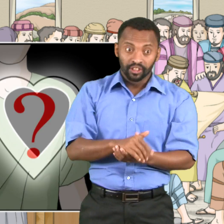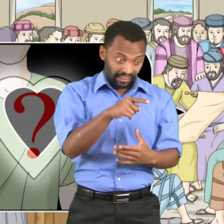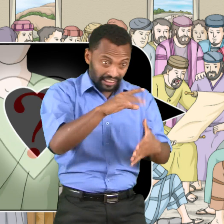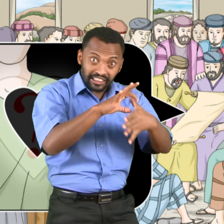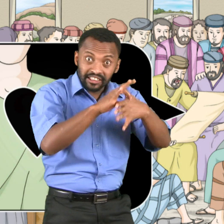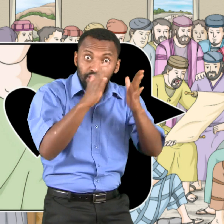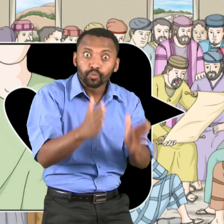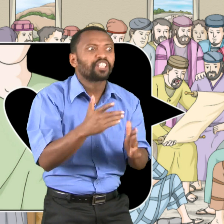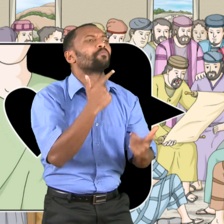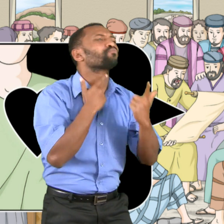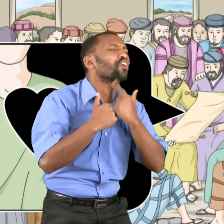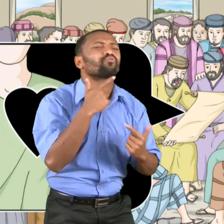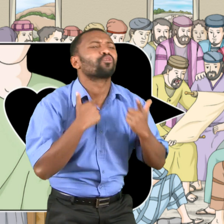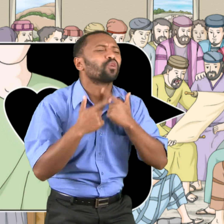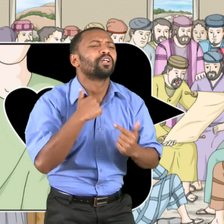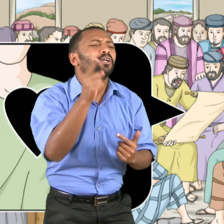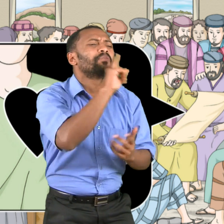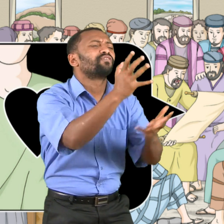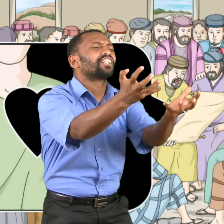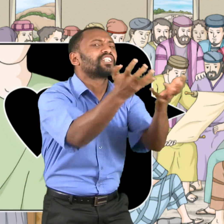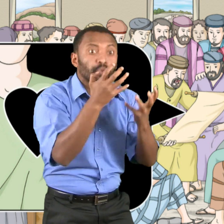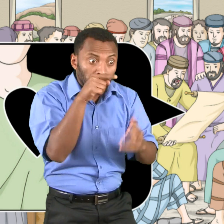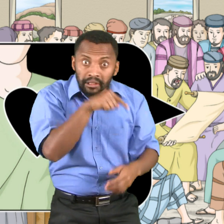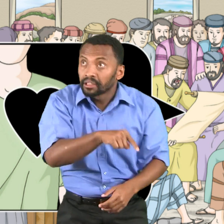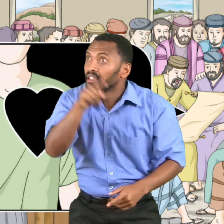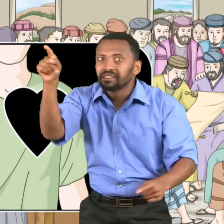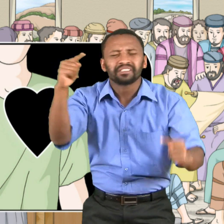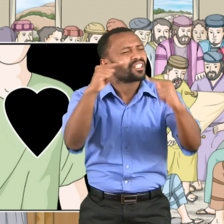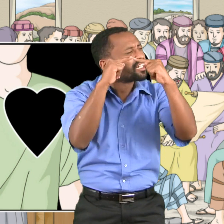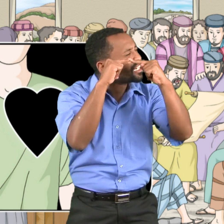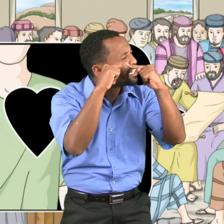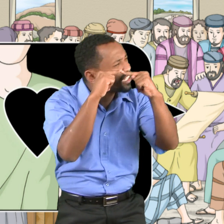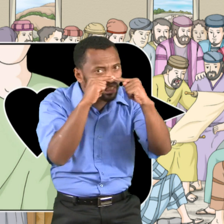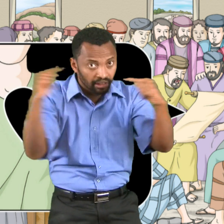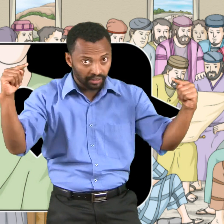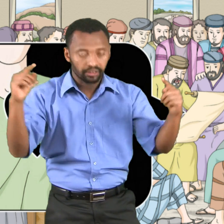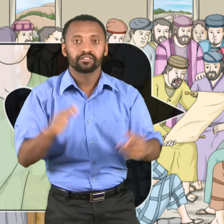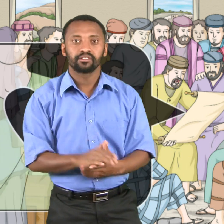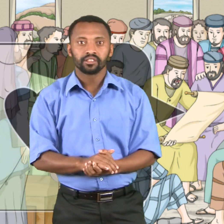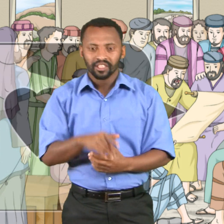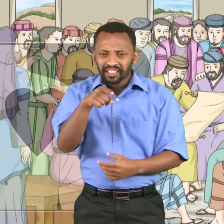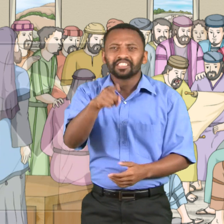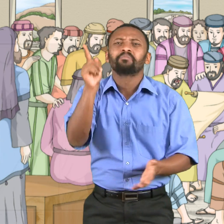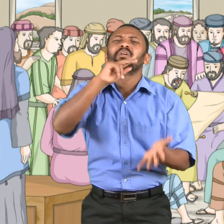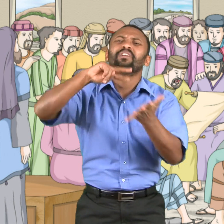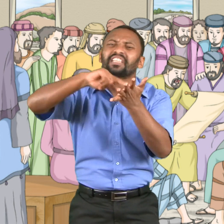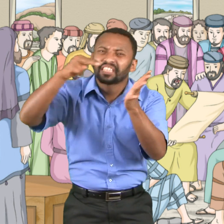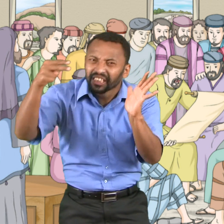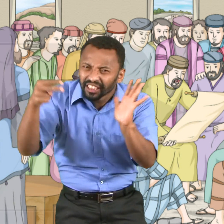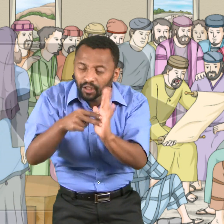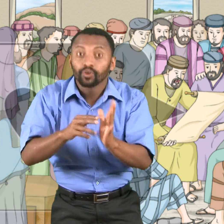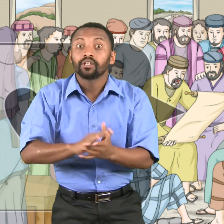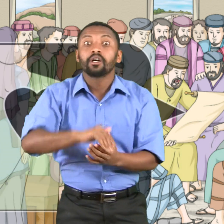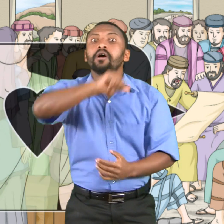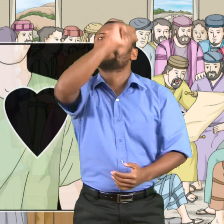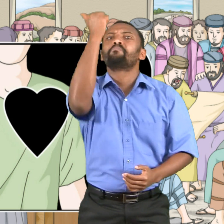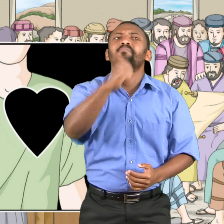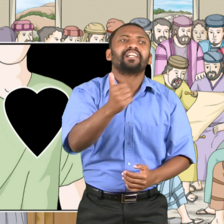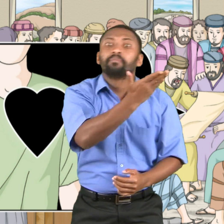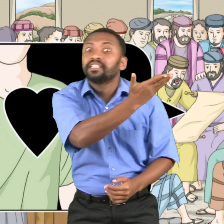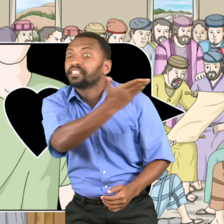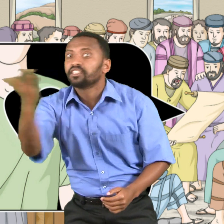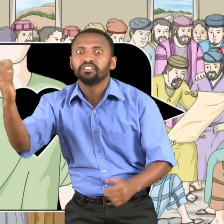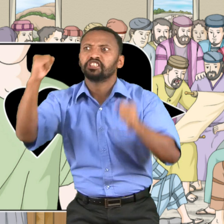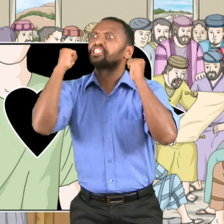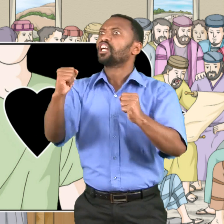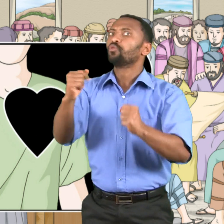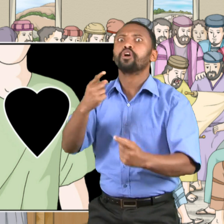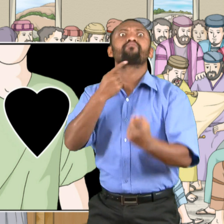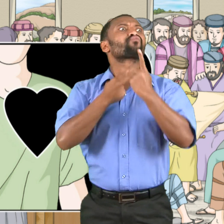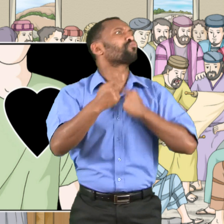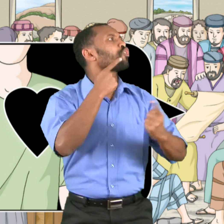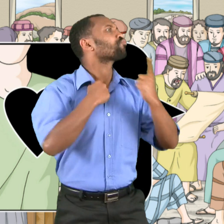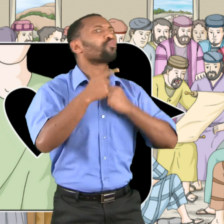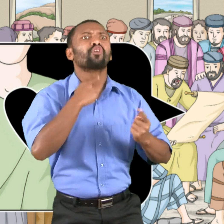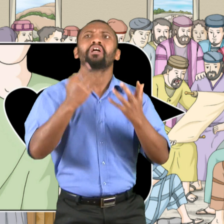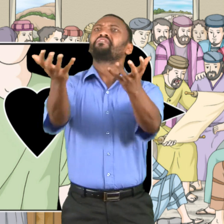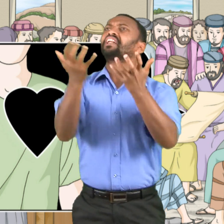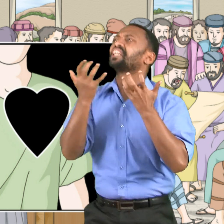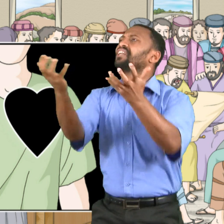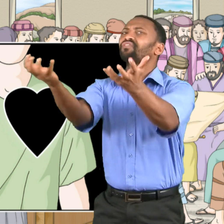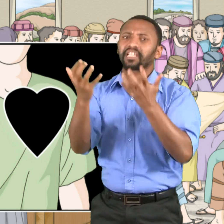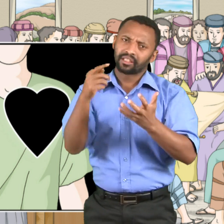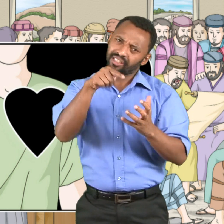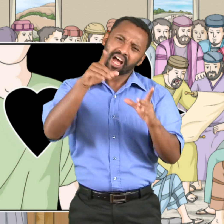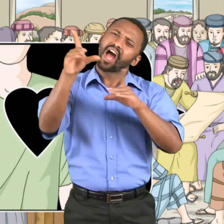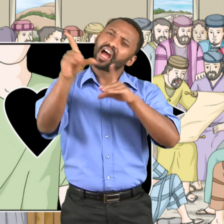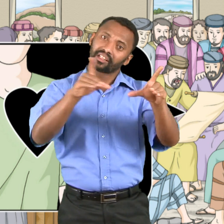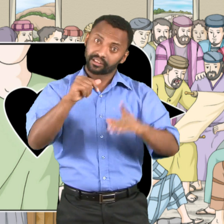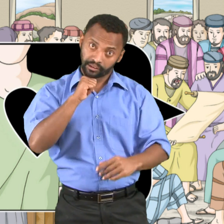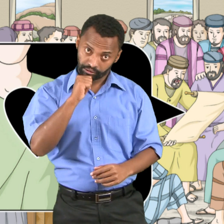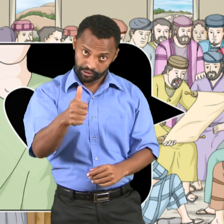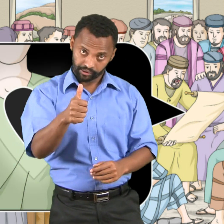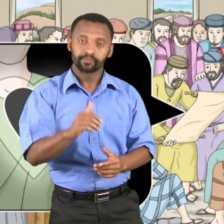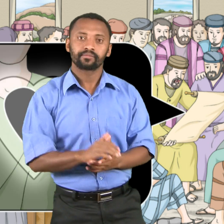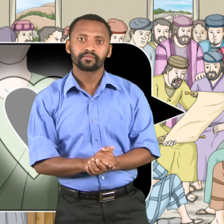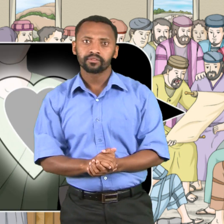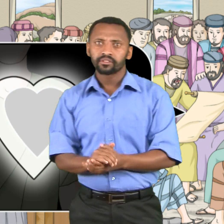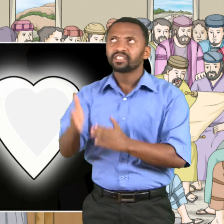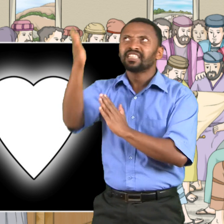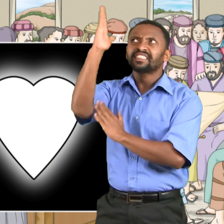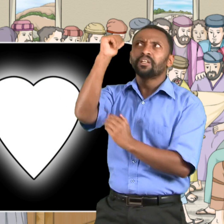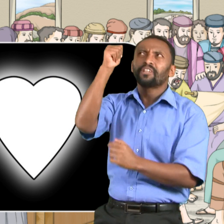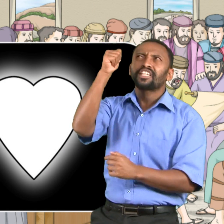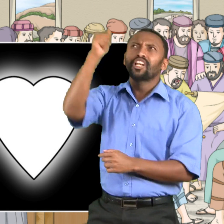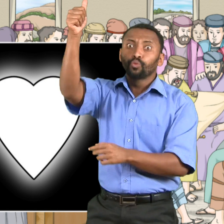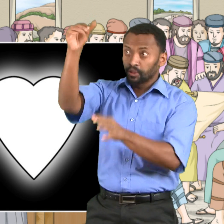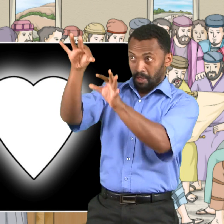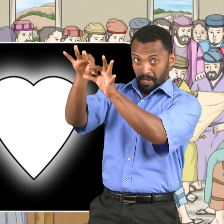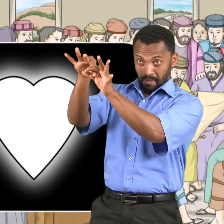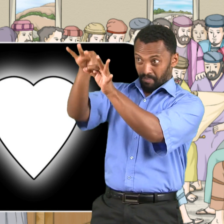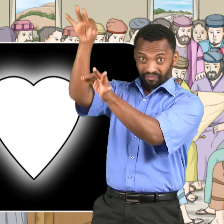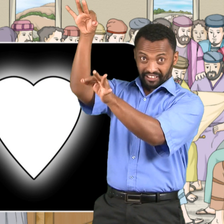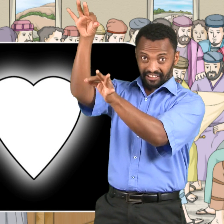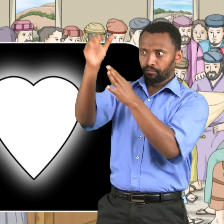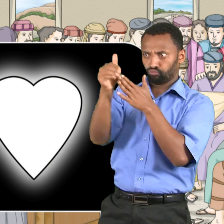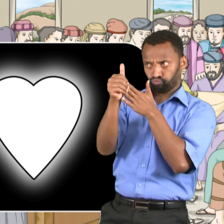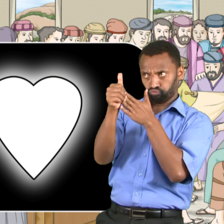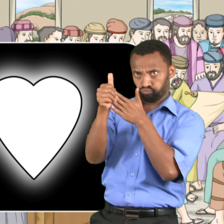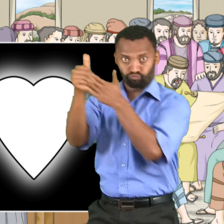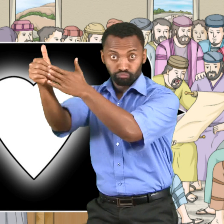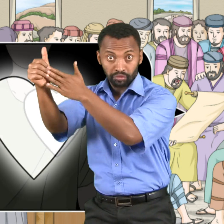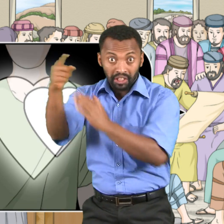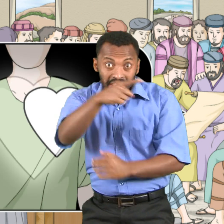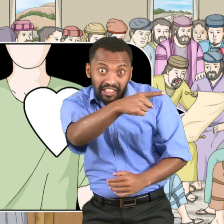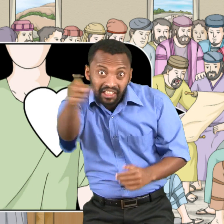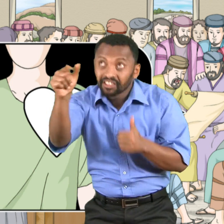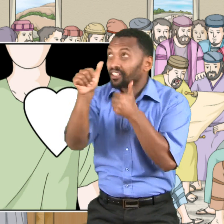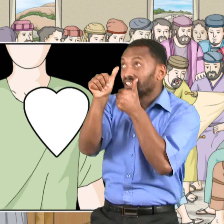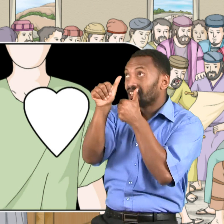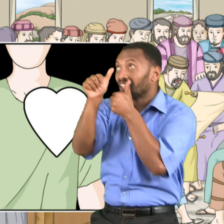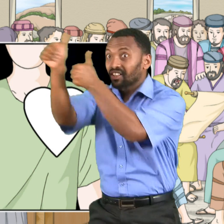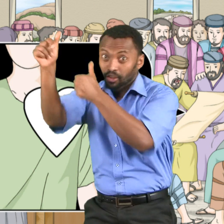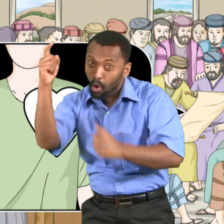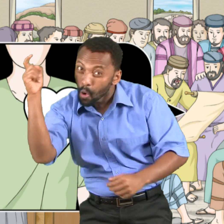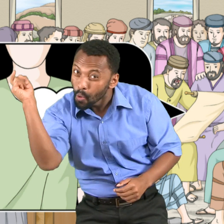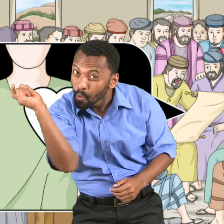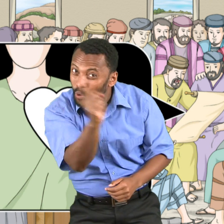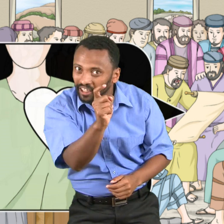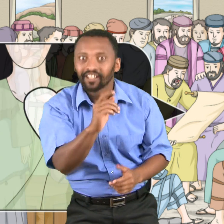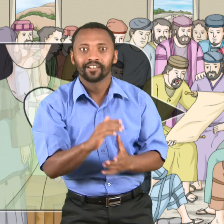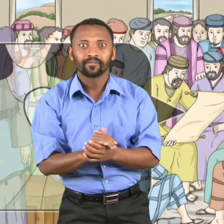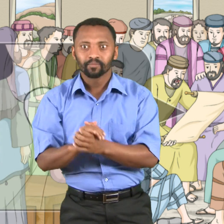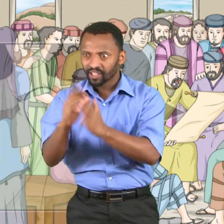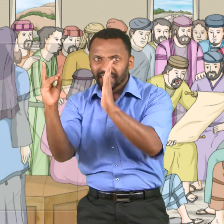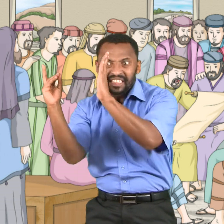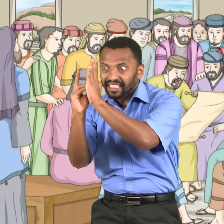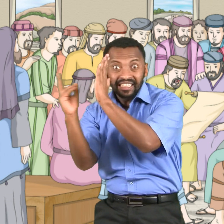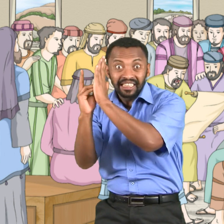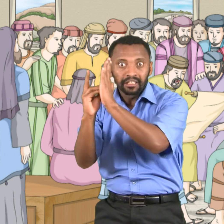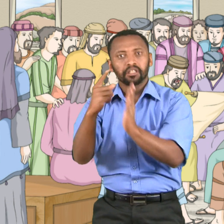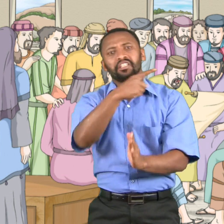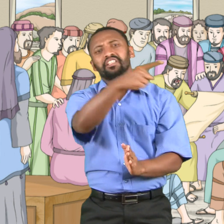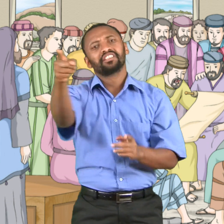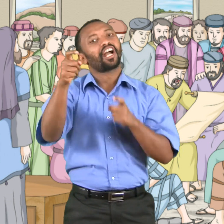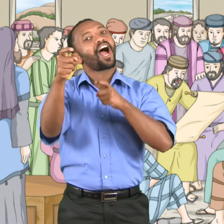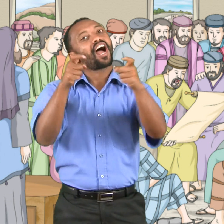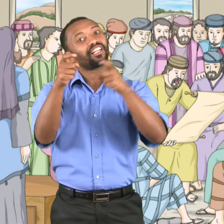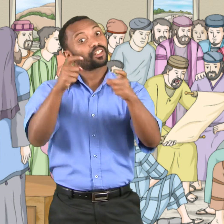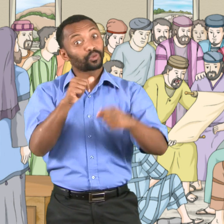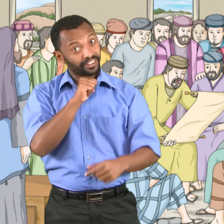They are opposed to each other, so that you do not do what you want.